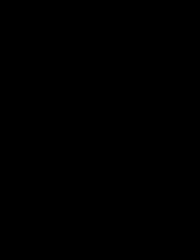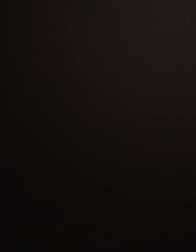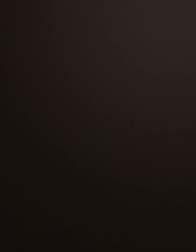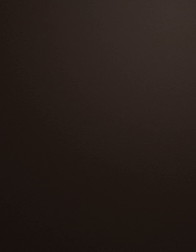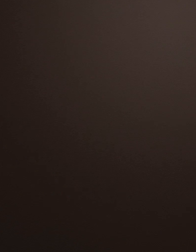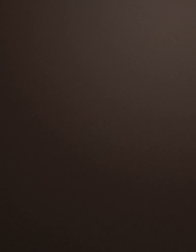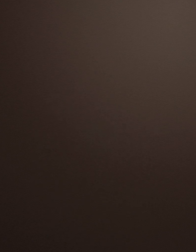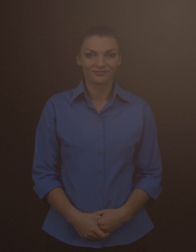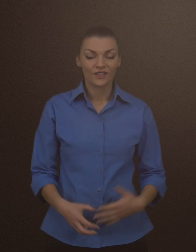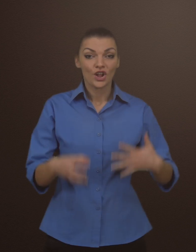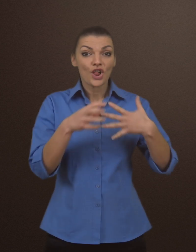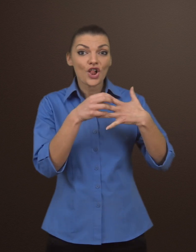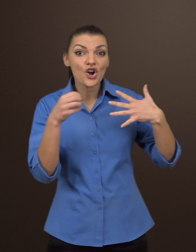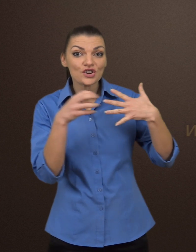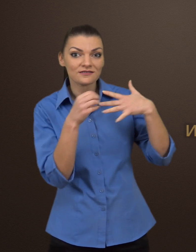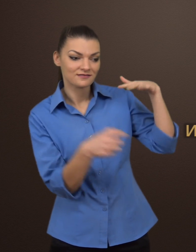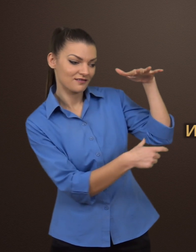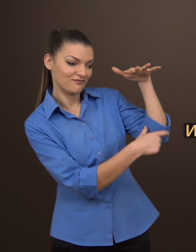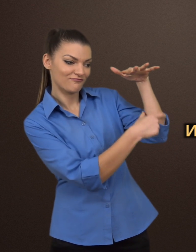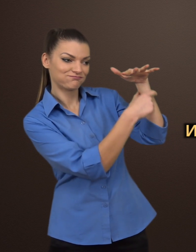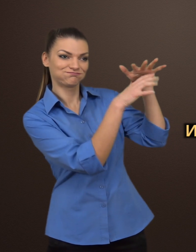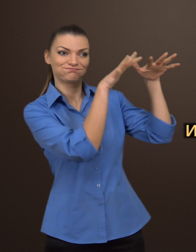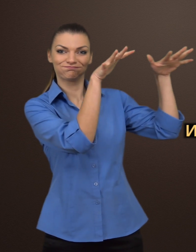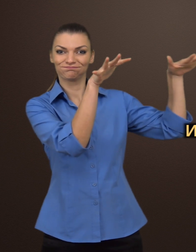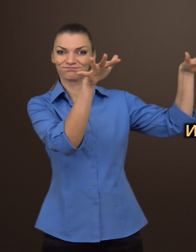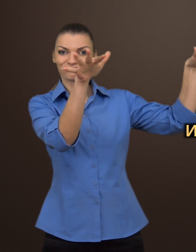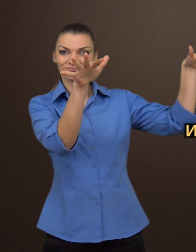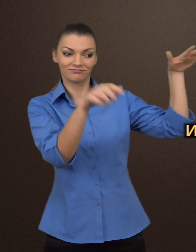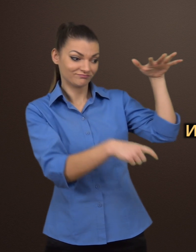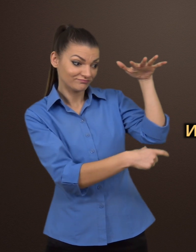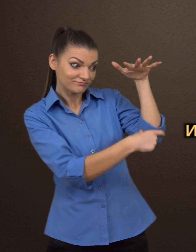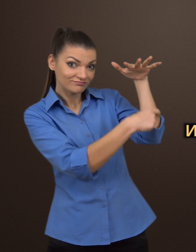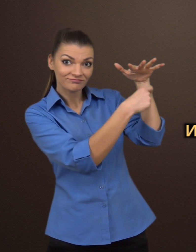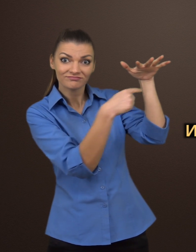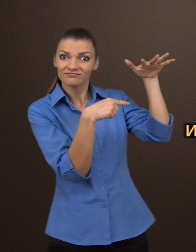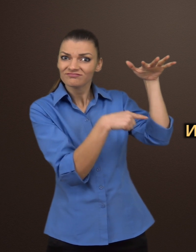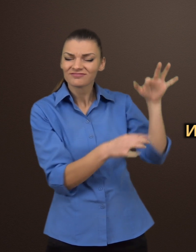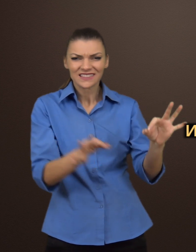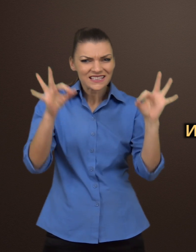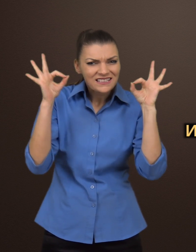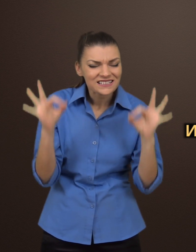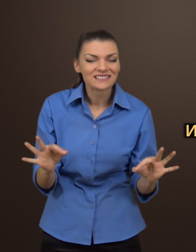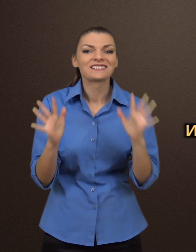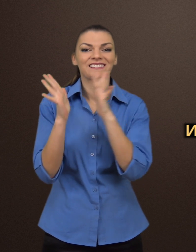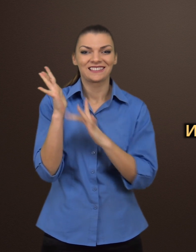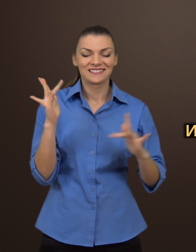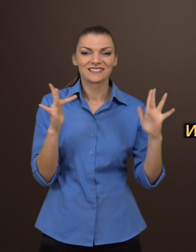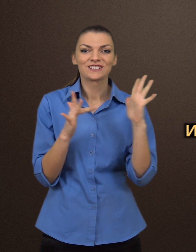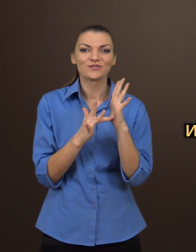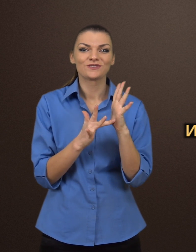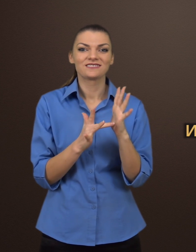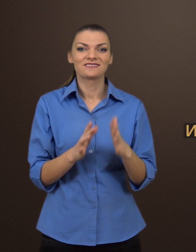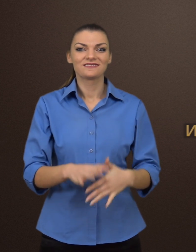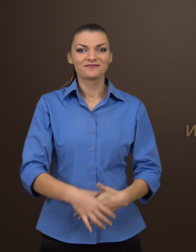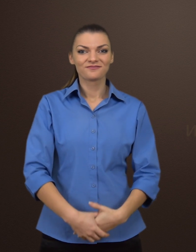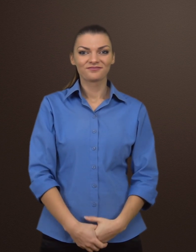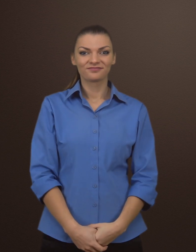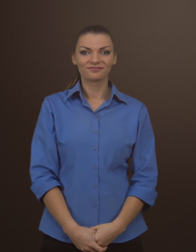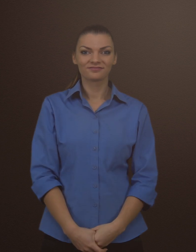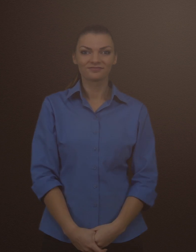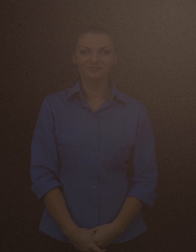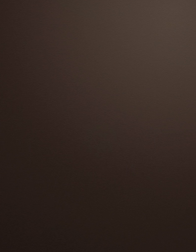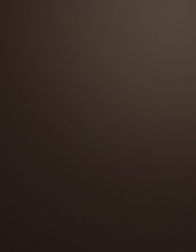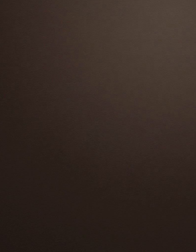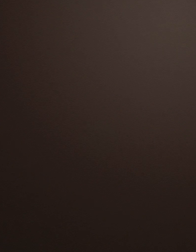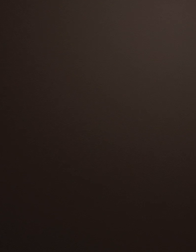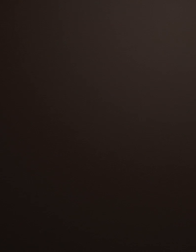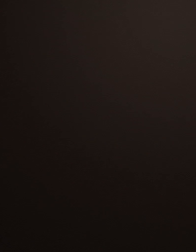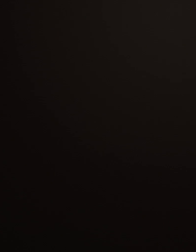Jesus is the true vine